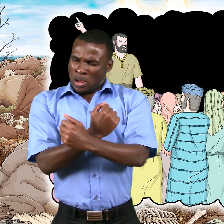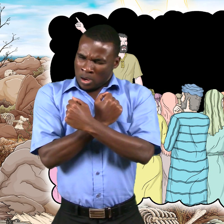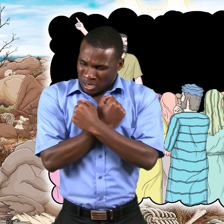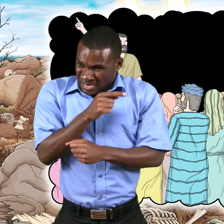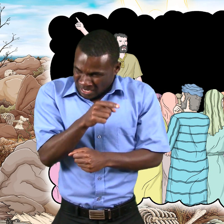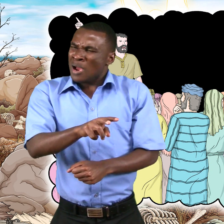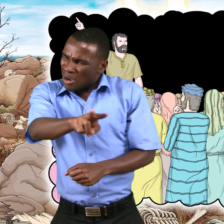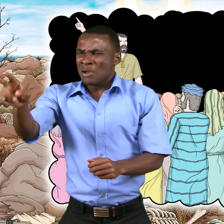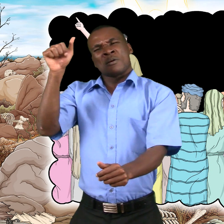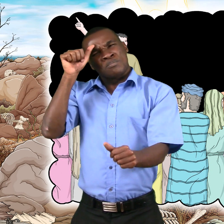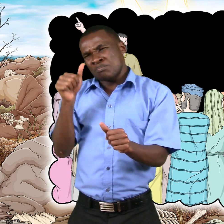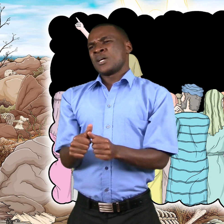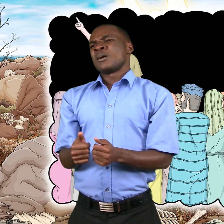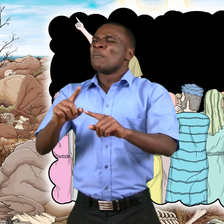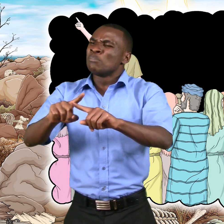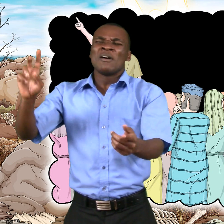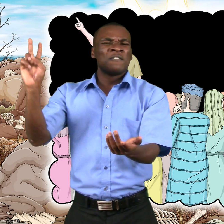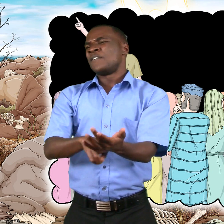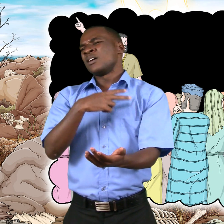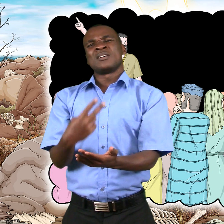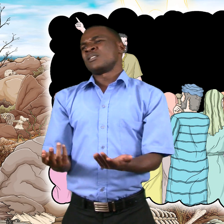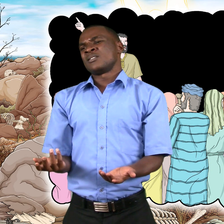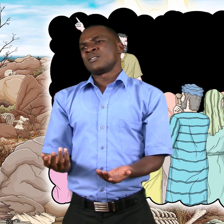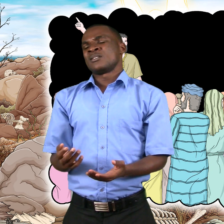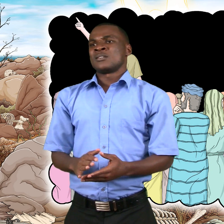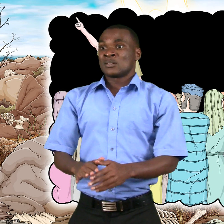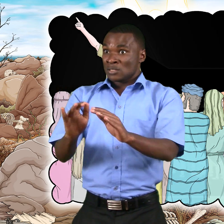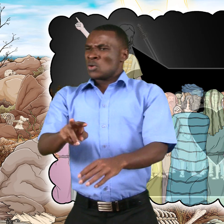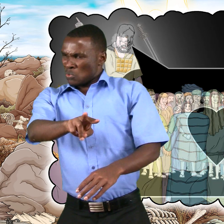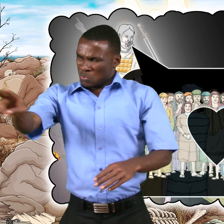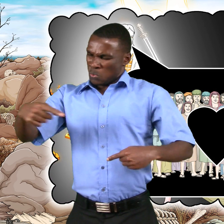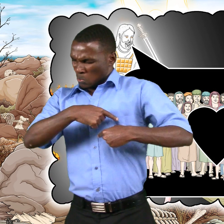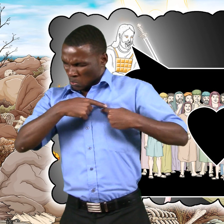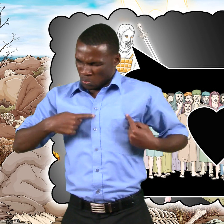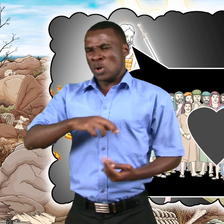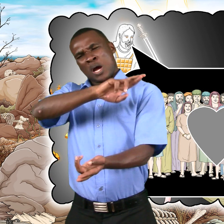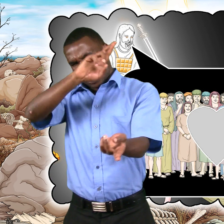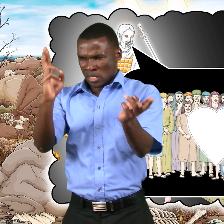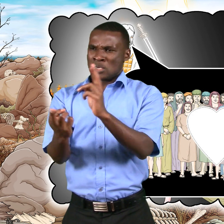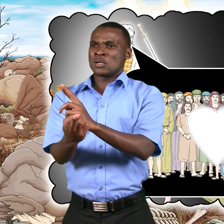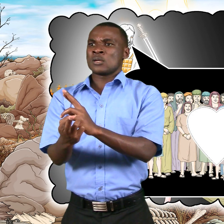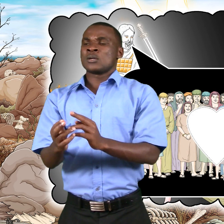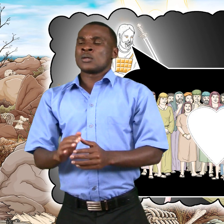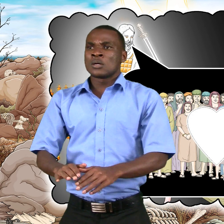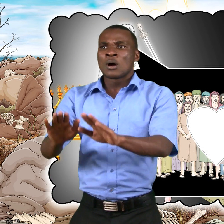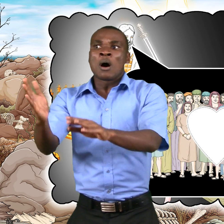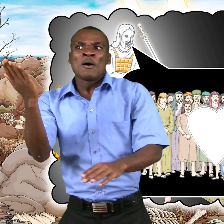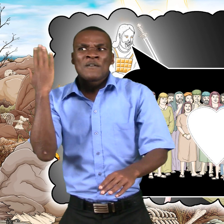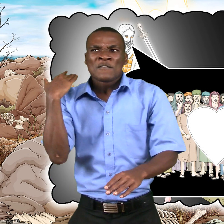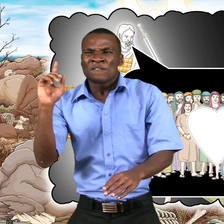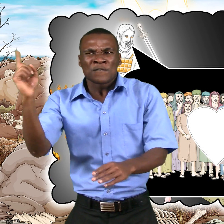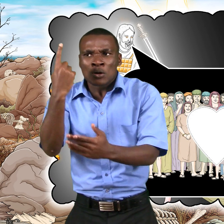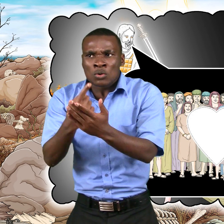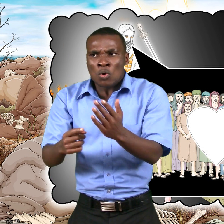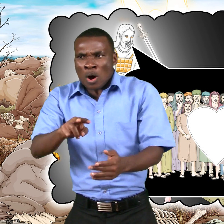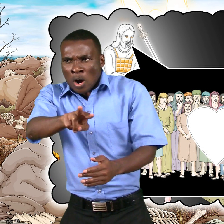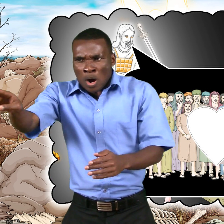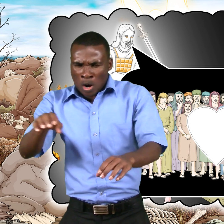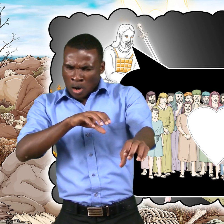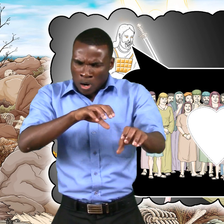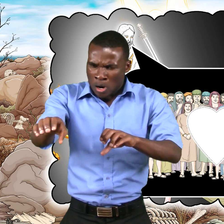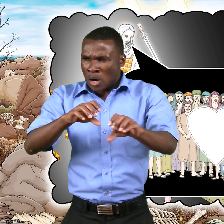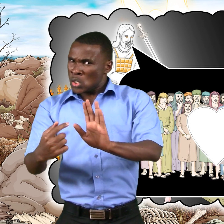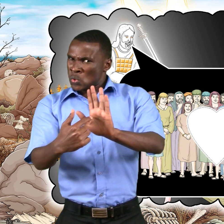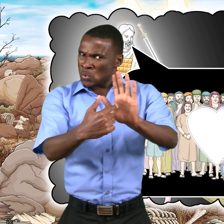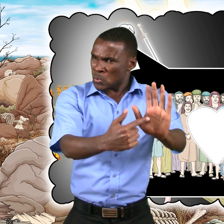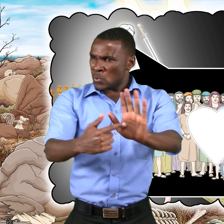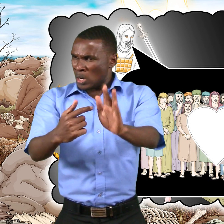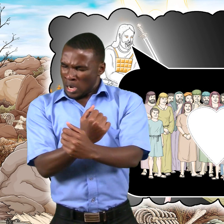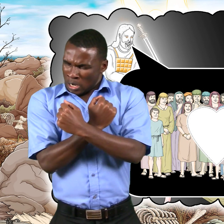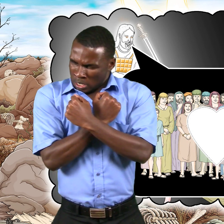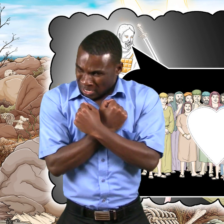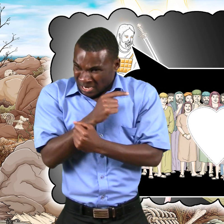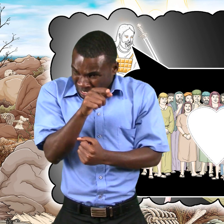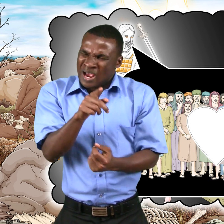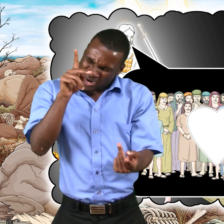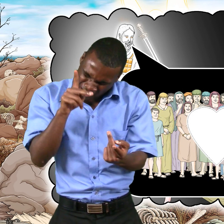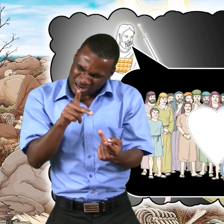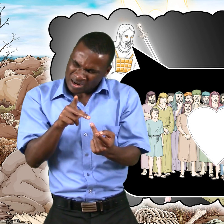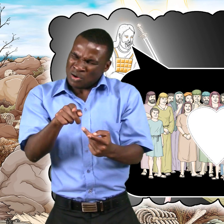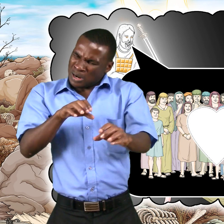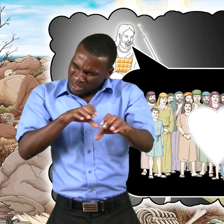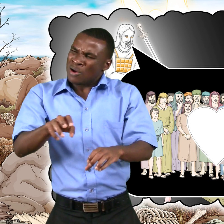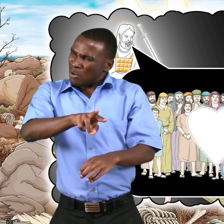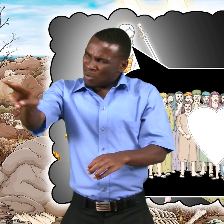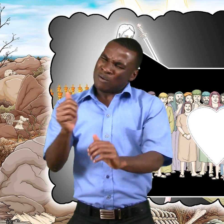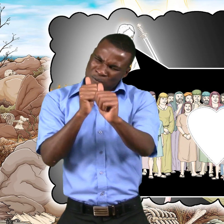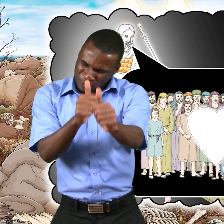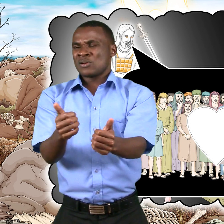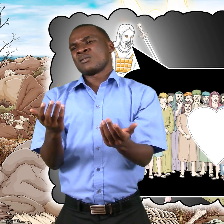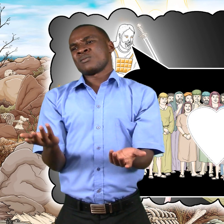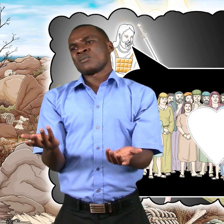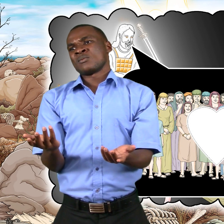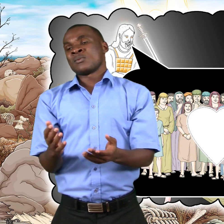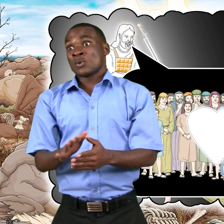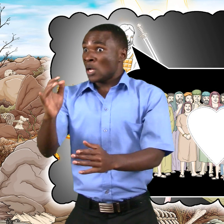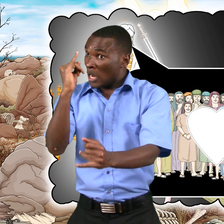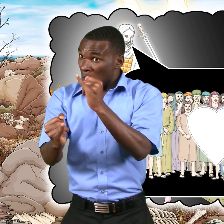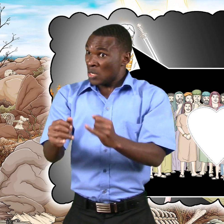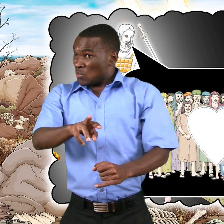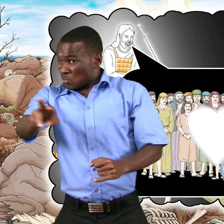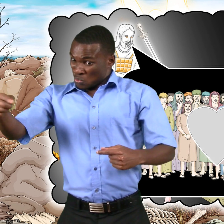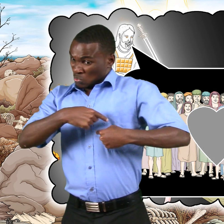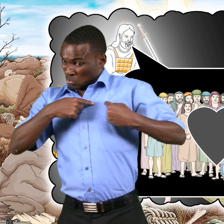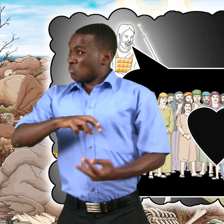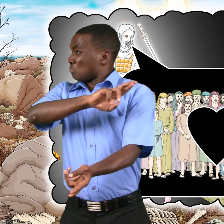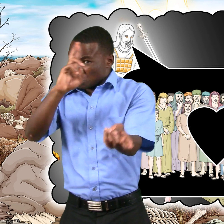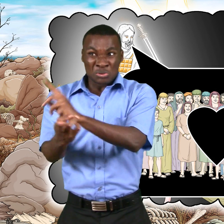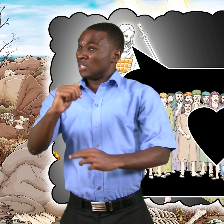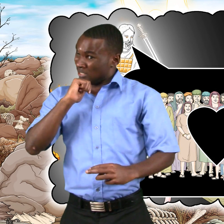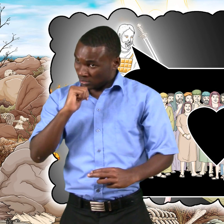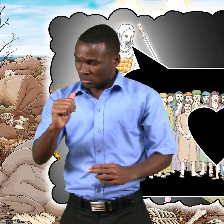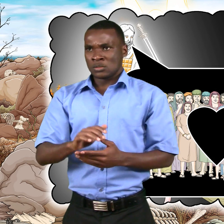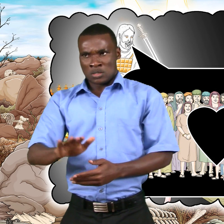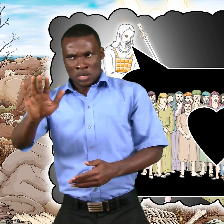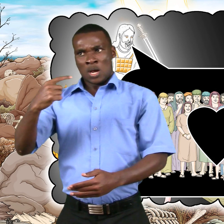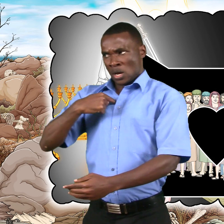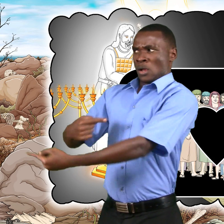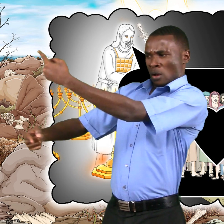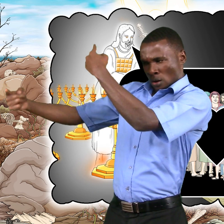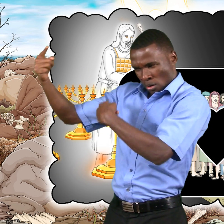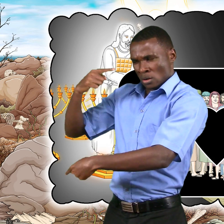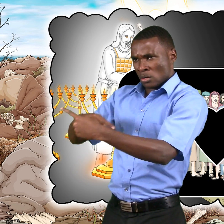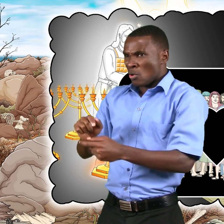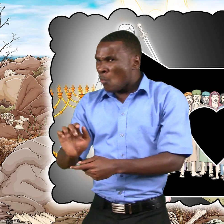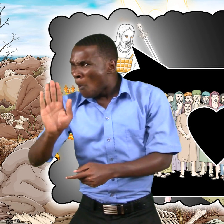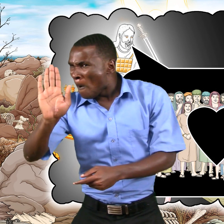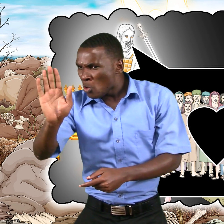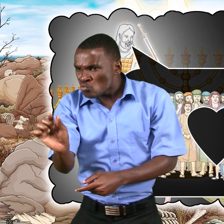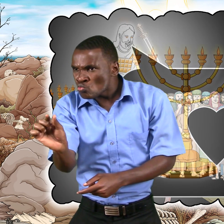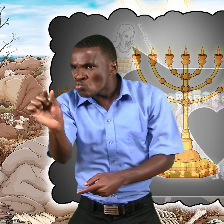Therefore, keep in mind how far you have fallen. Repent and perform the deeds you did at first.